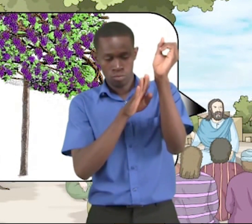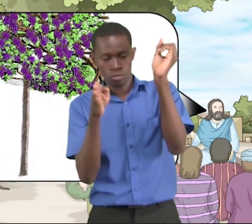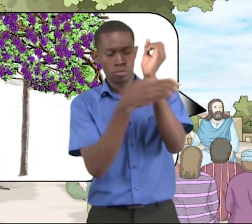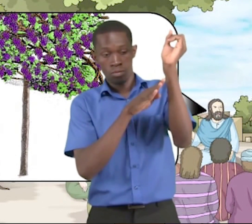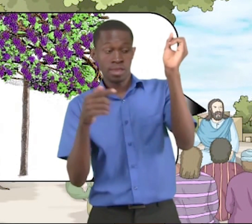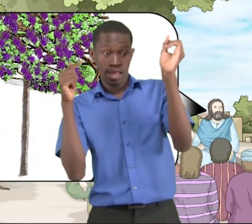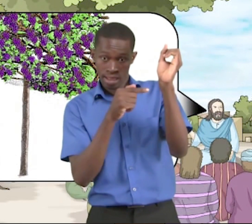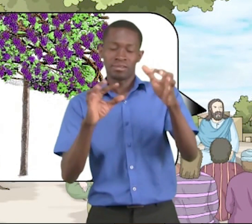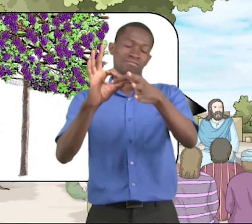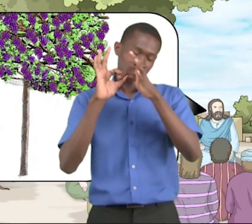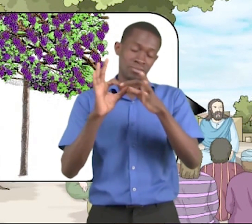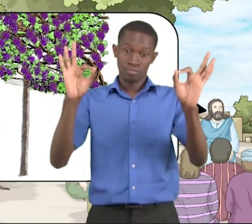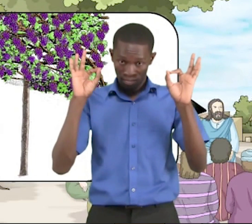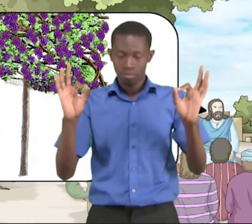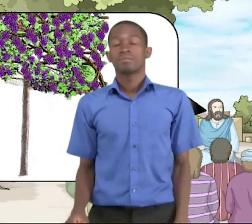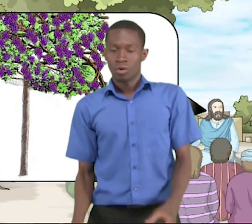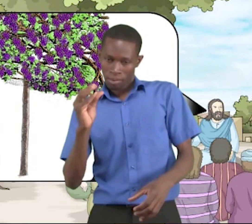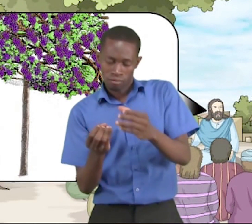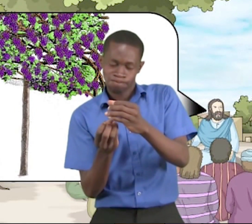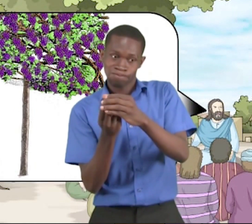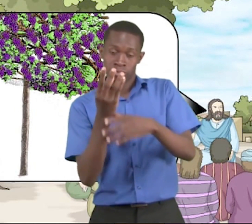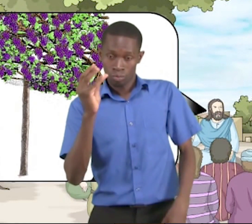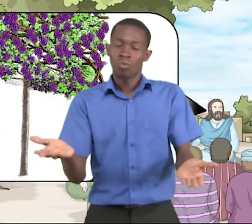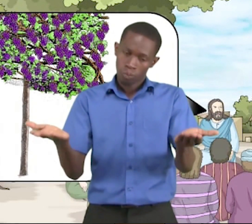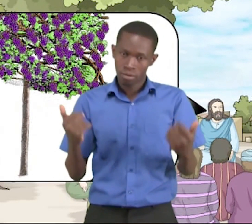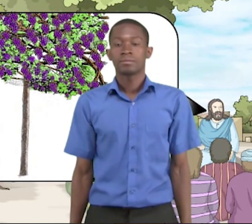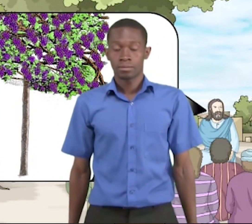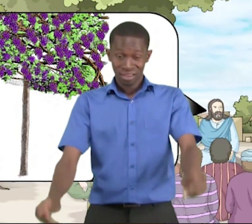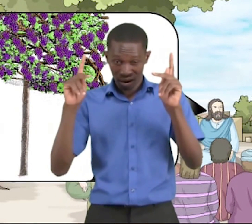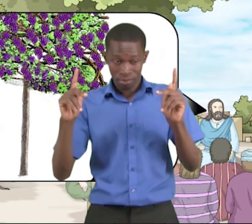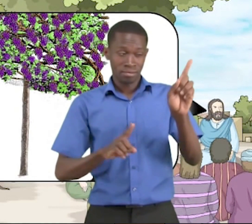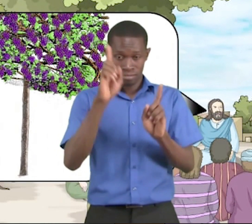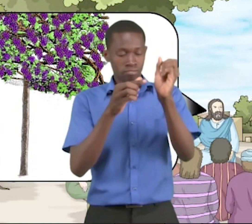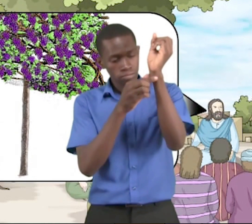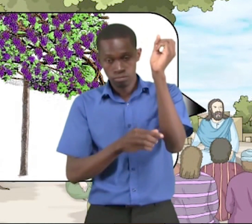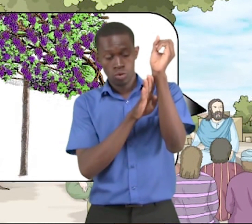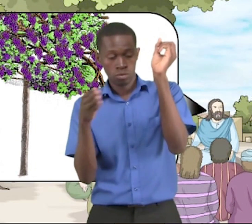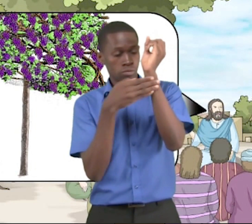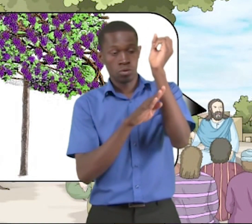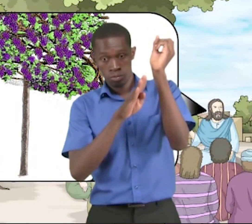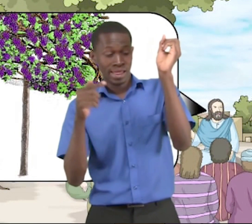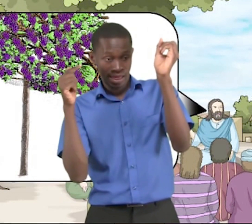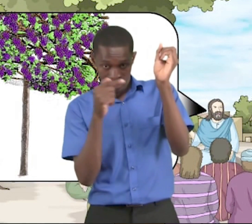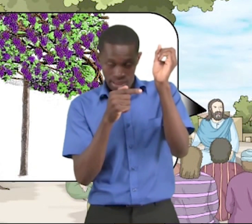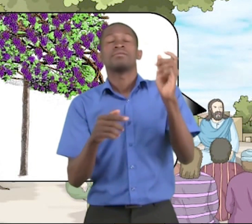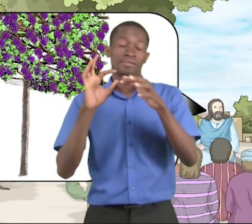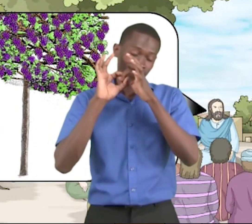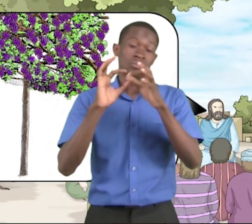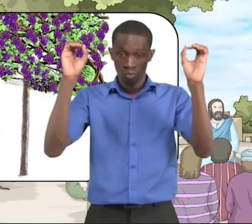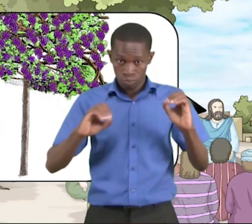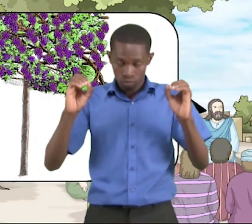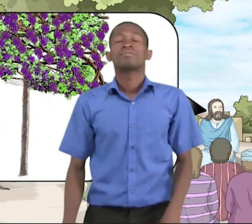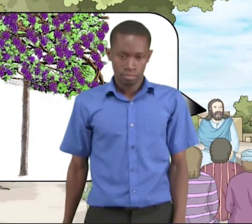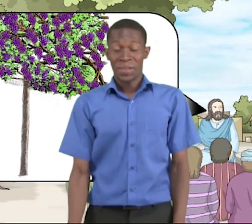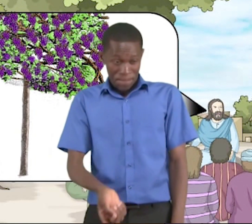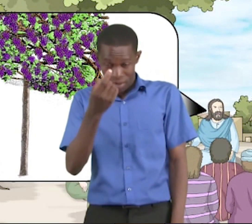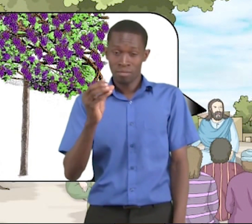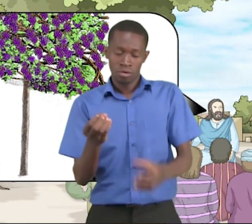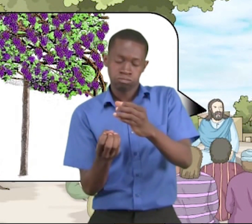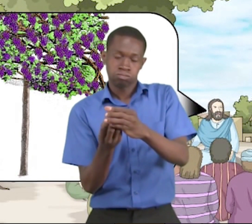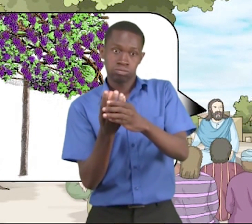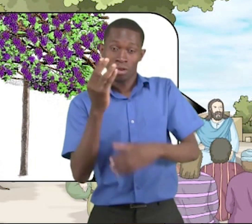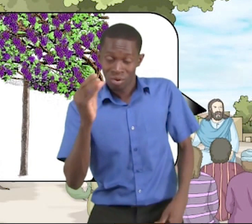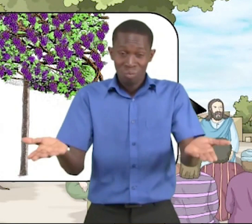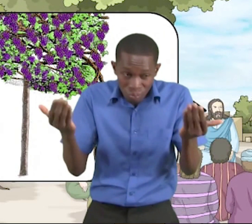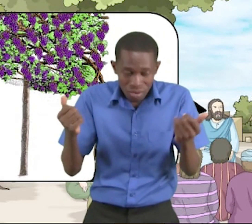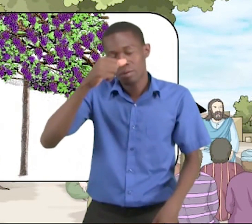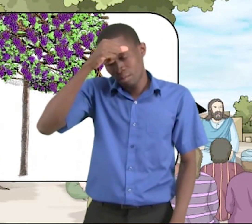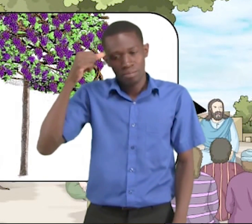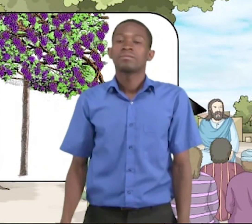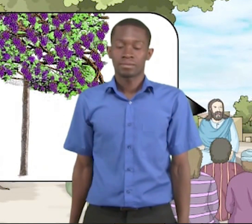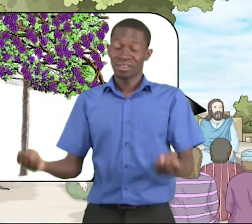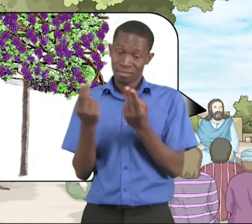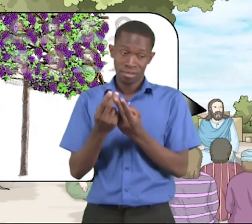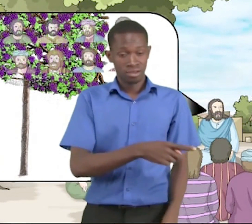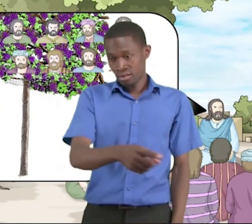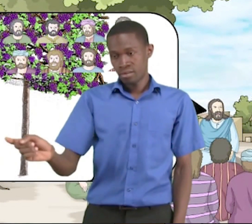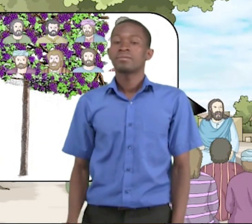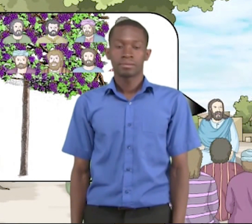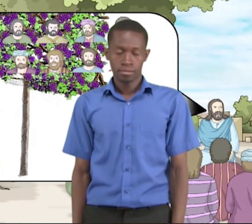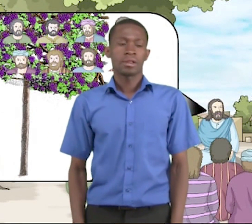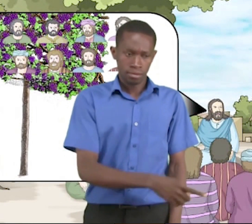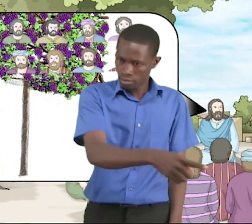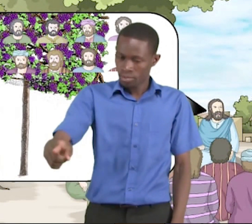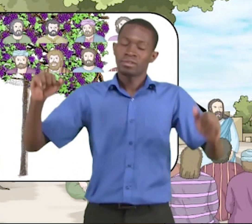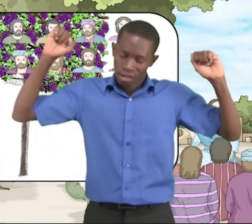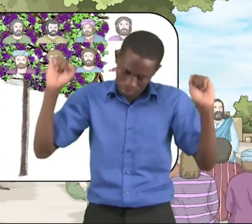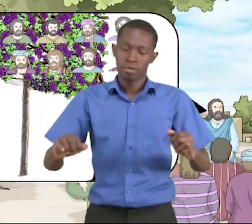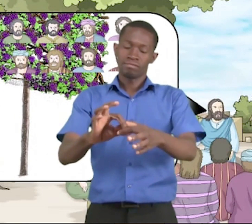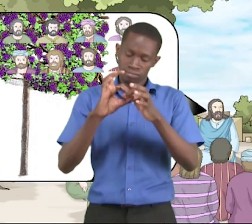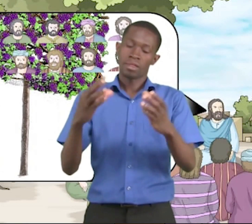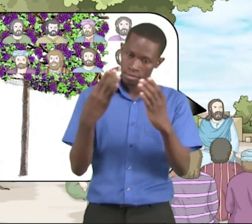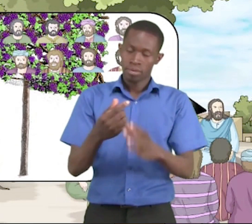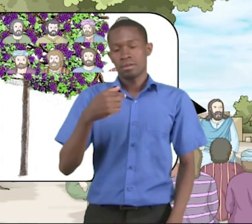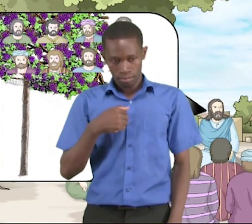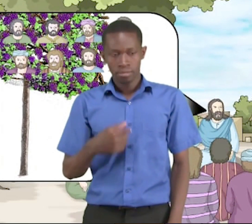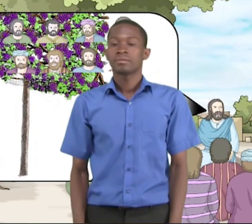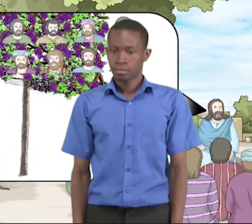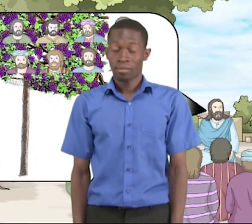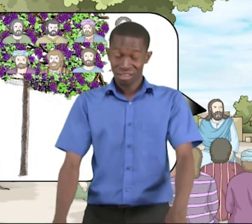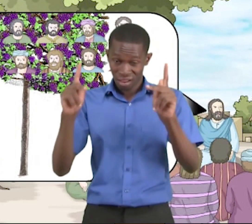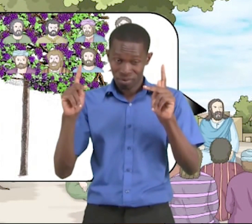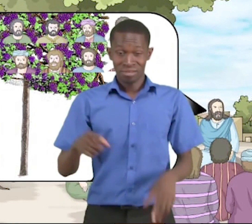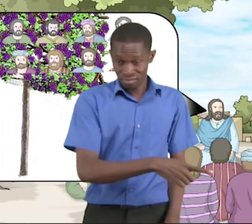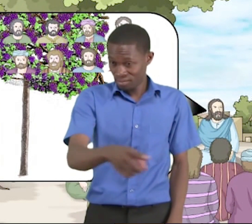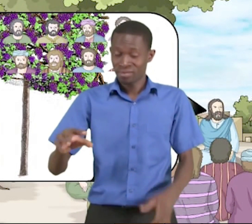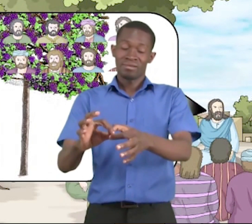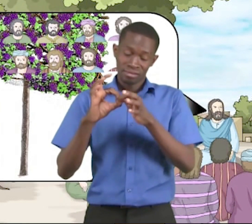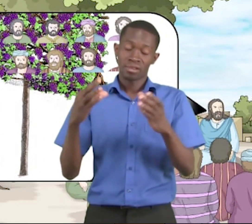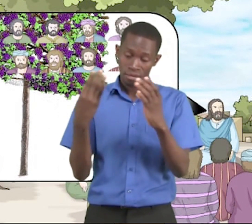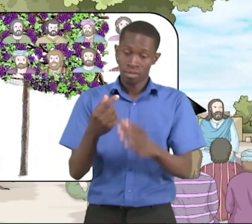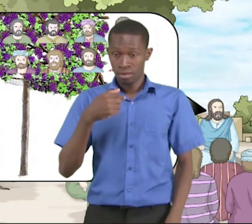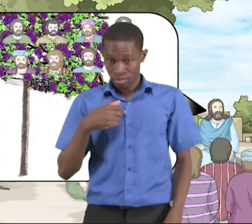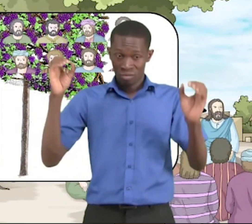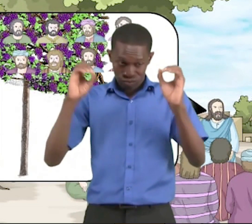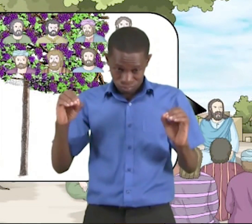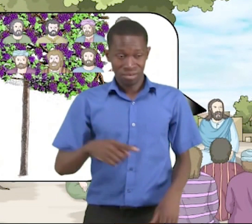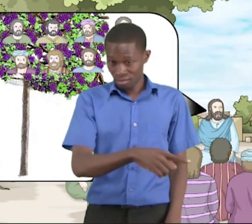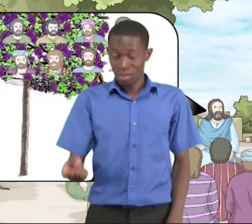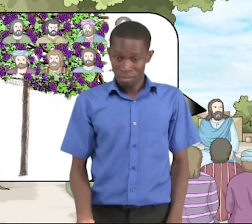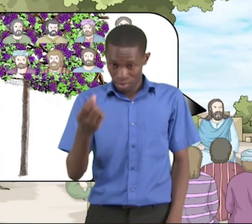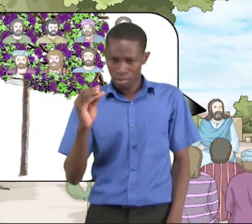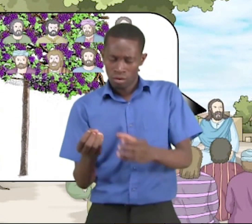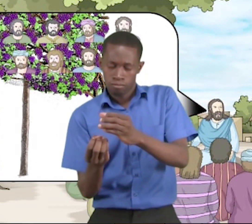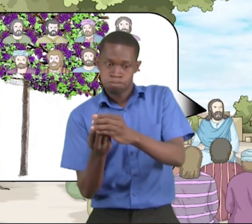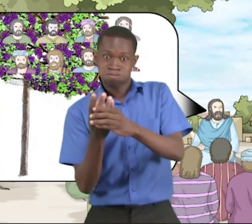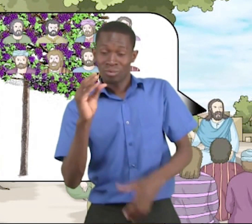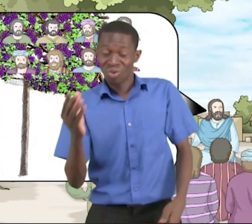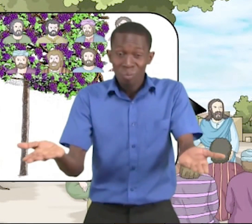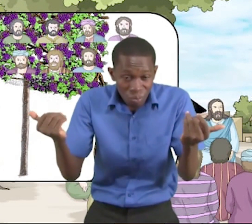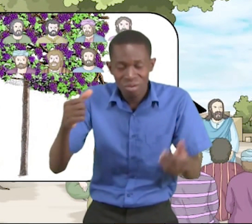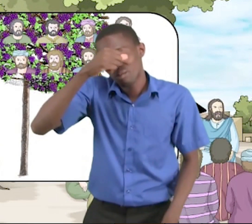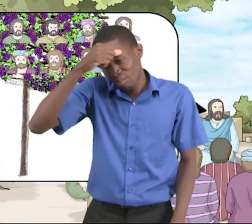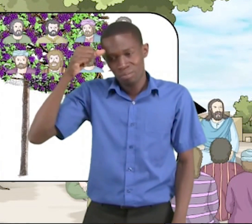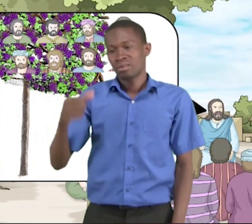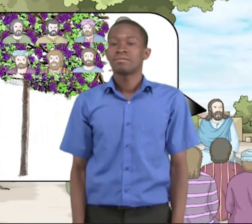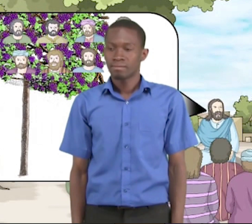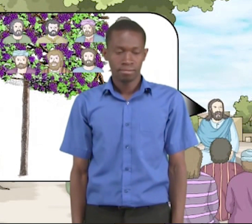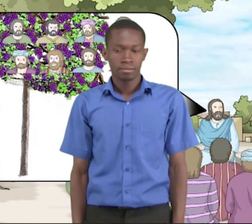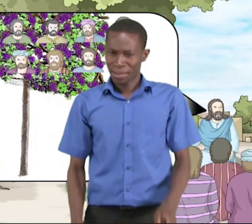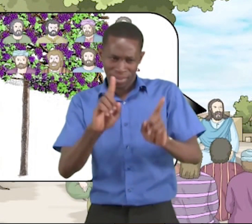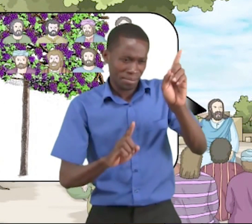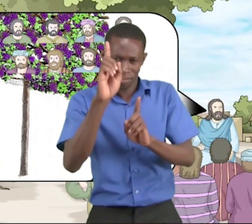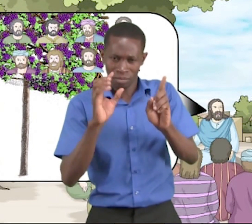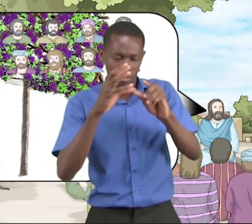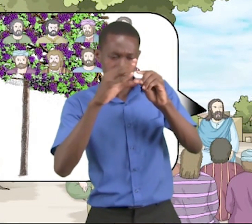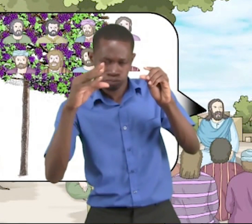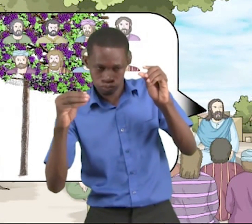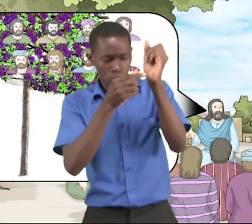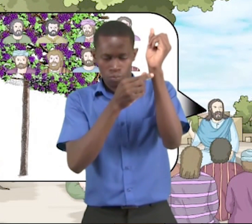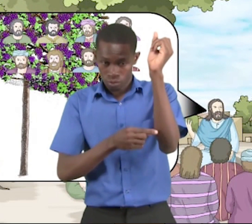Just as no branch can bear fruit by itself unless it remains in the vine, neither can you bear fruit unless you remain in Me.